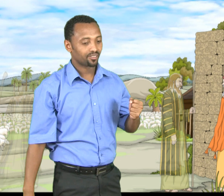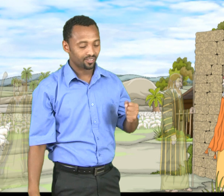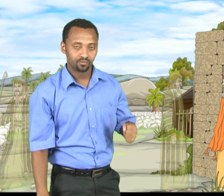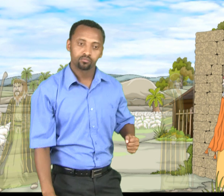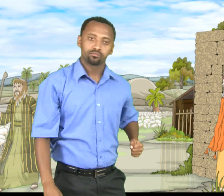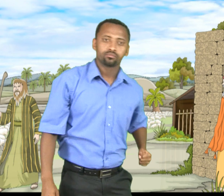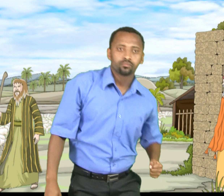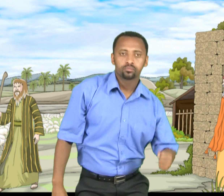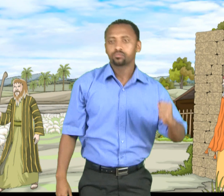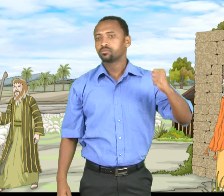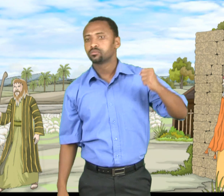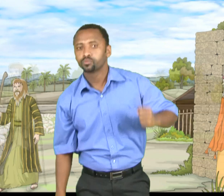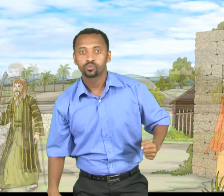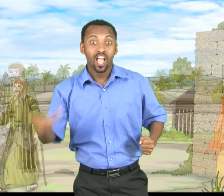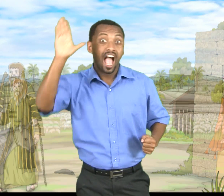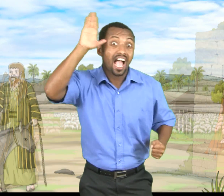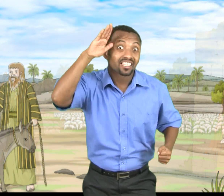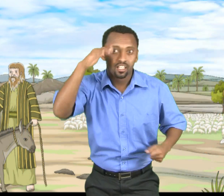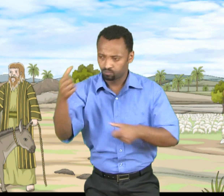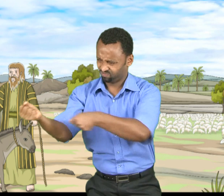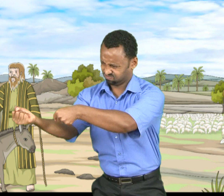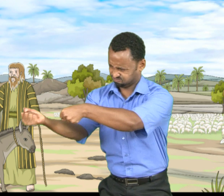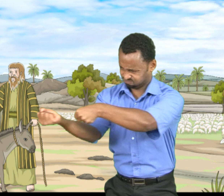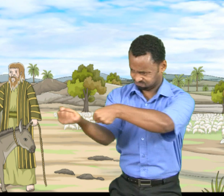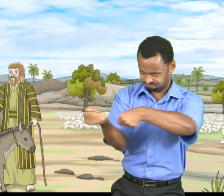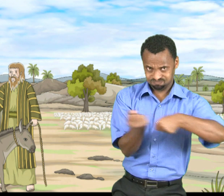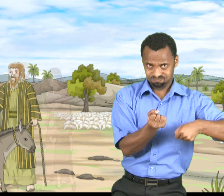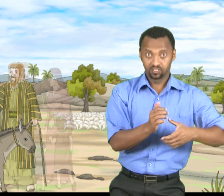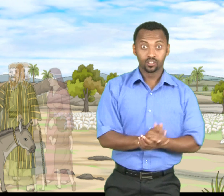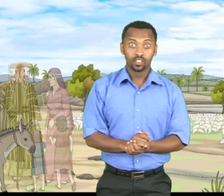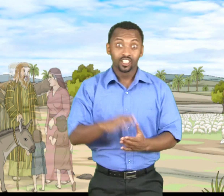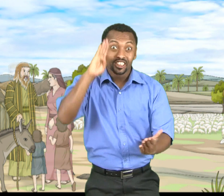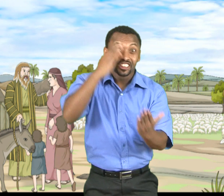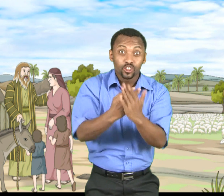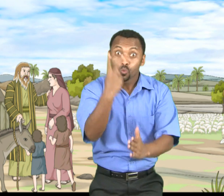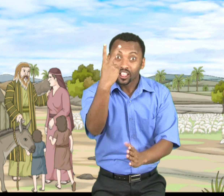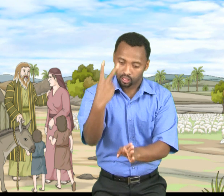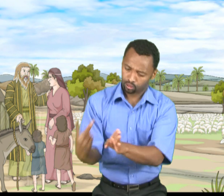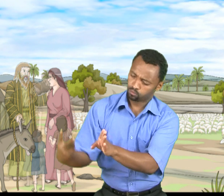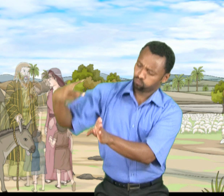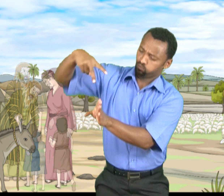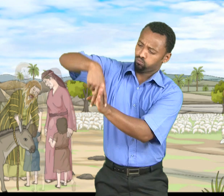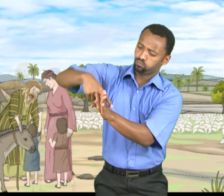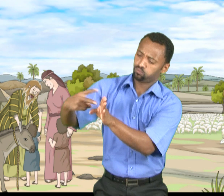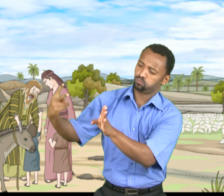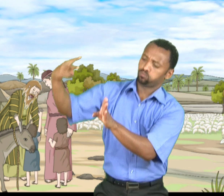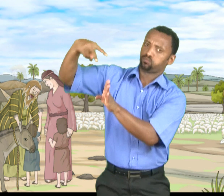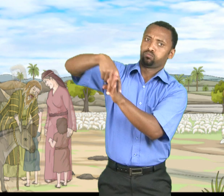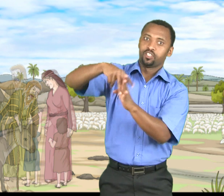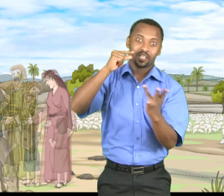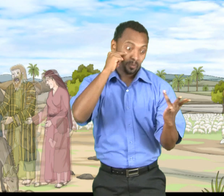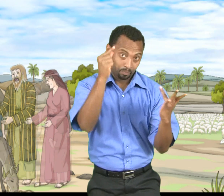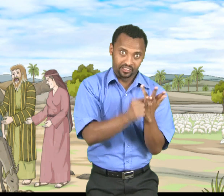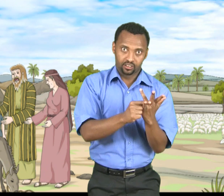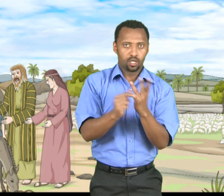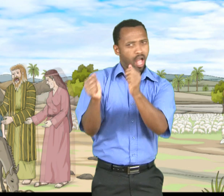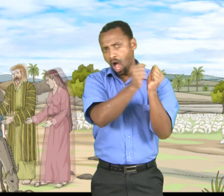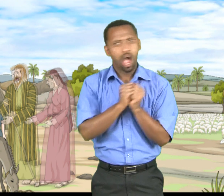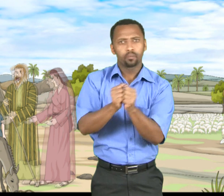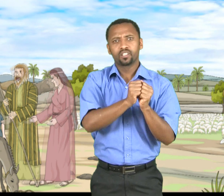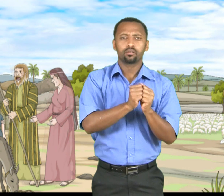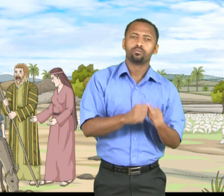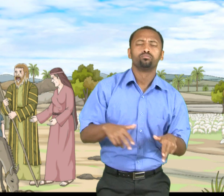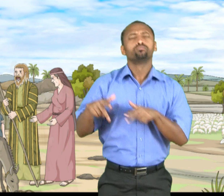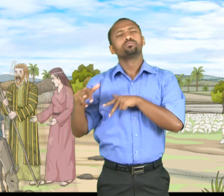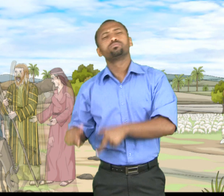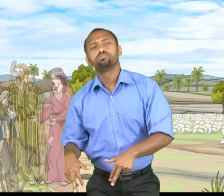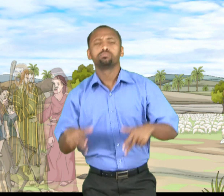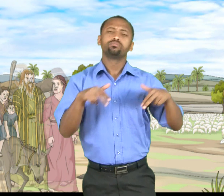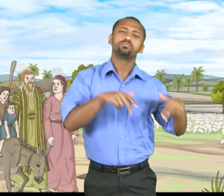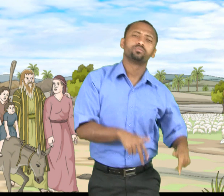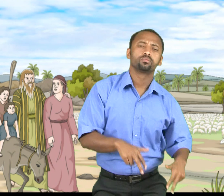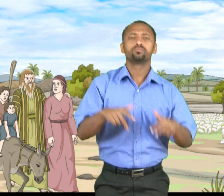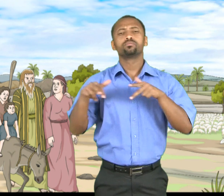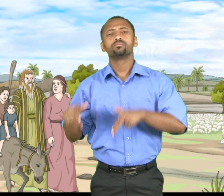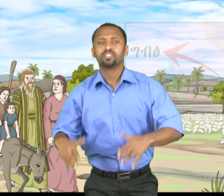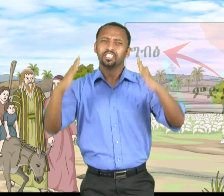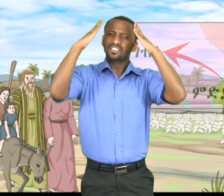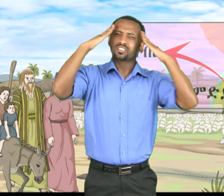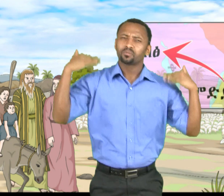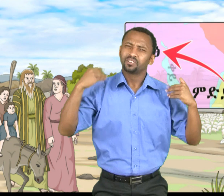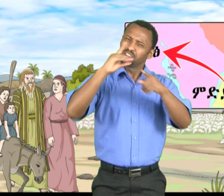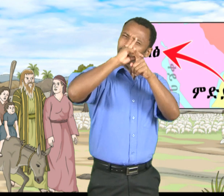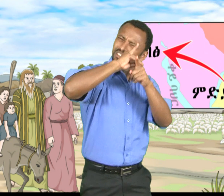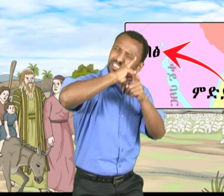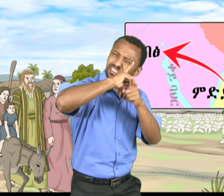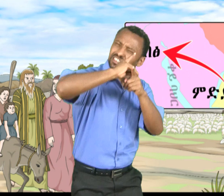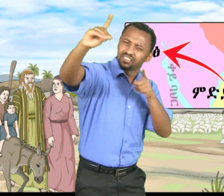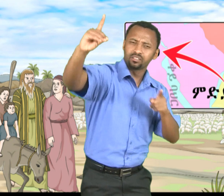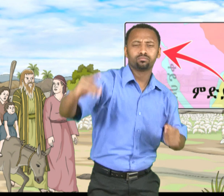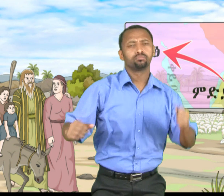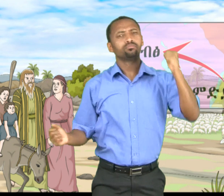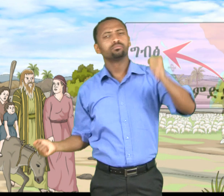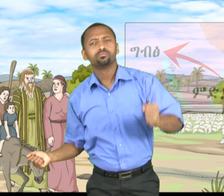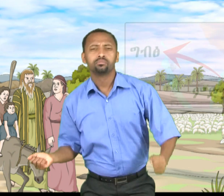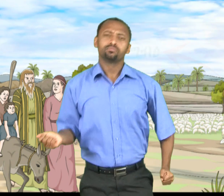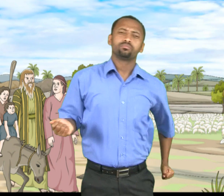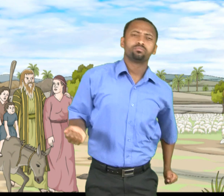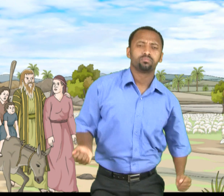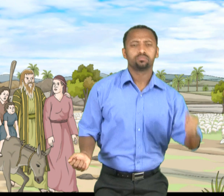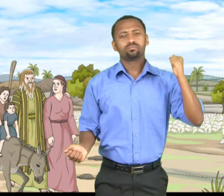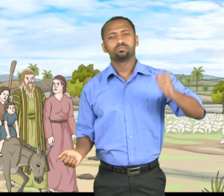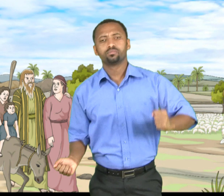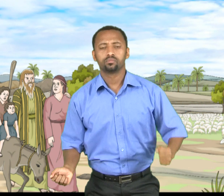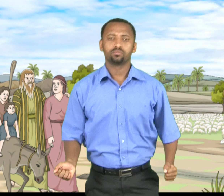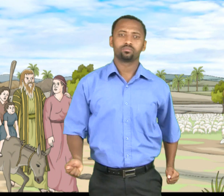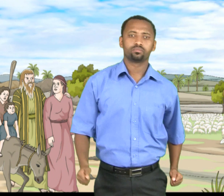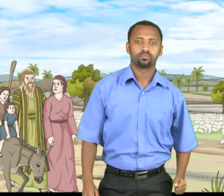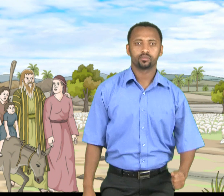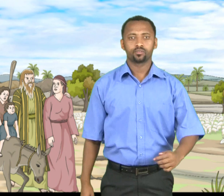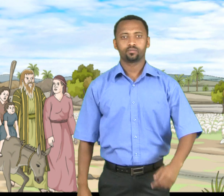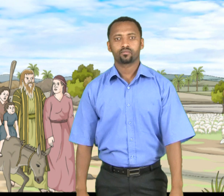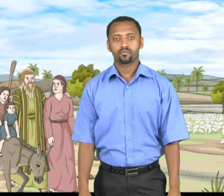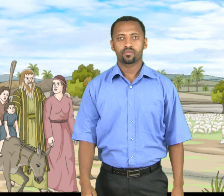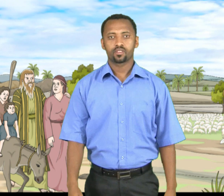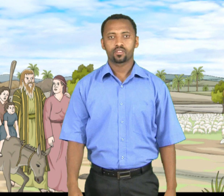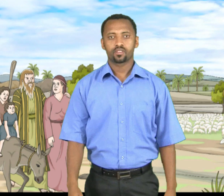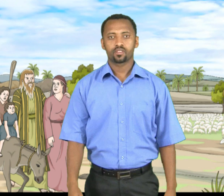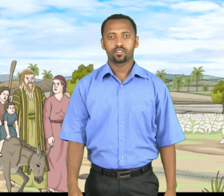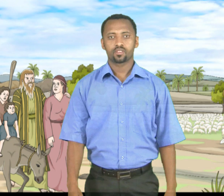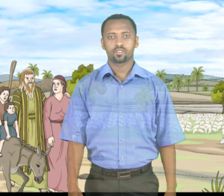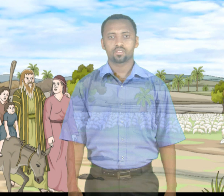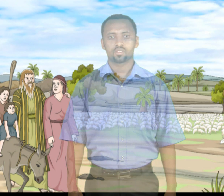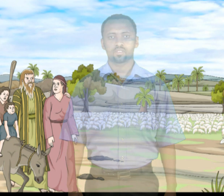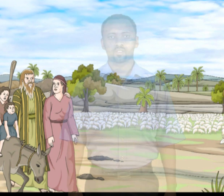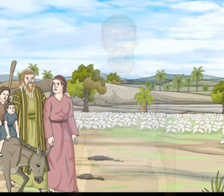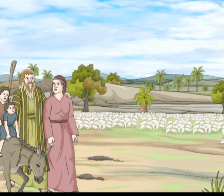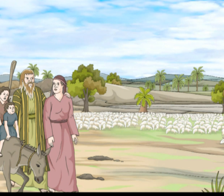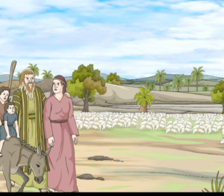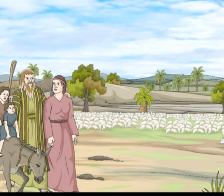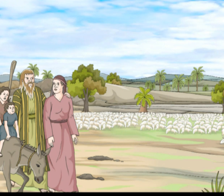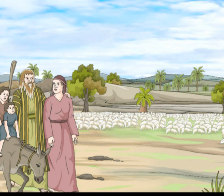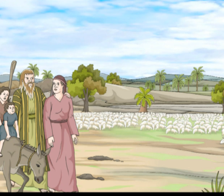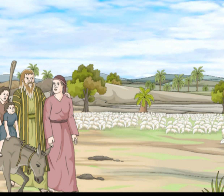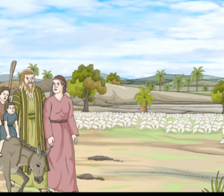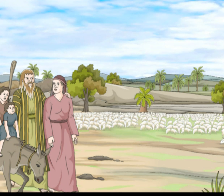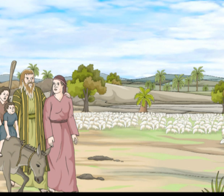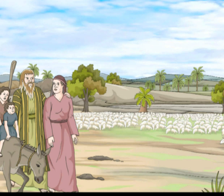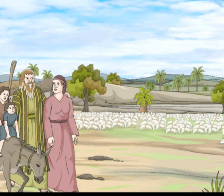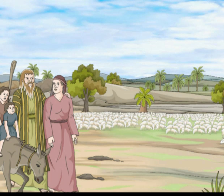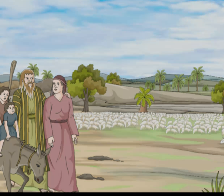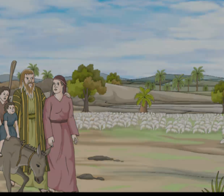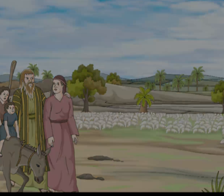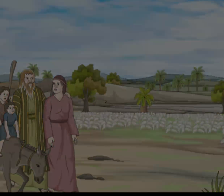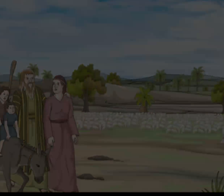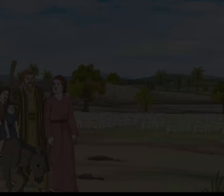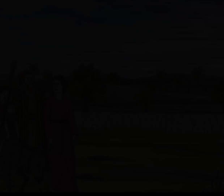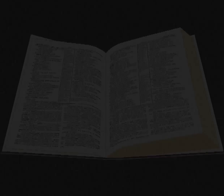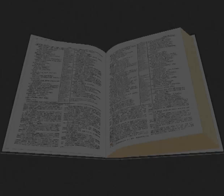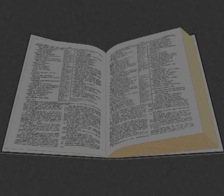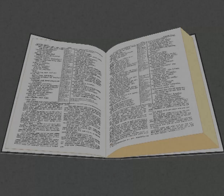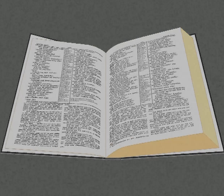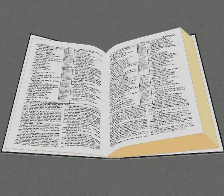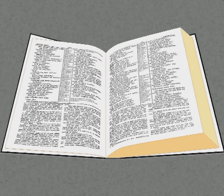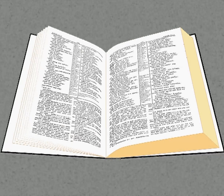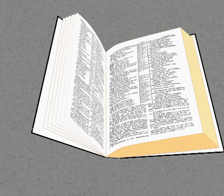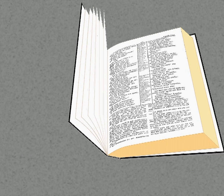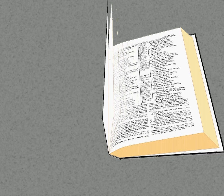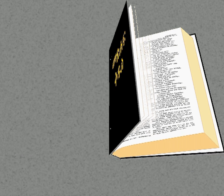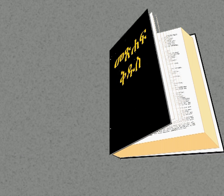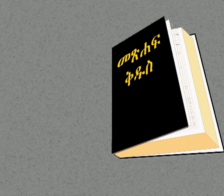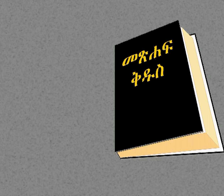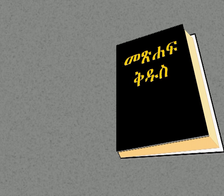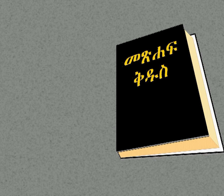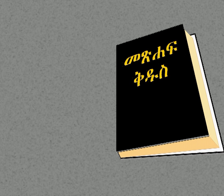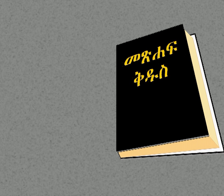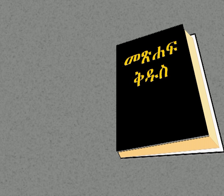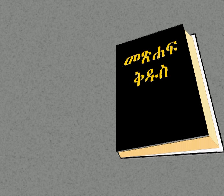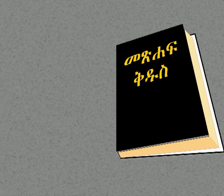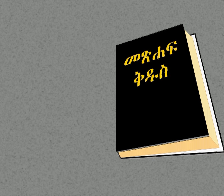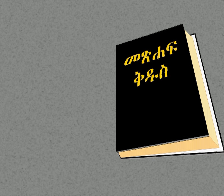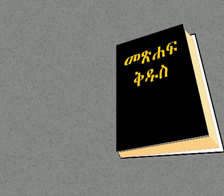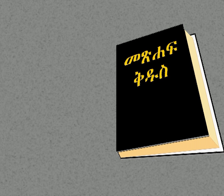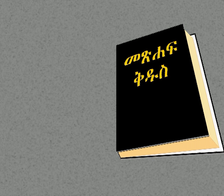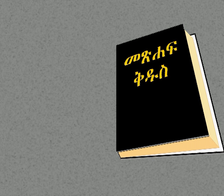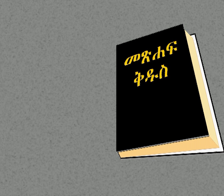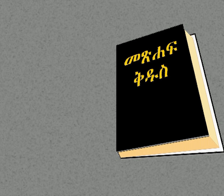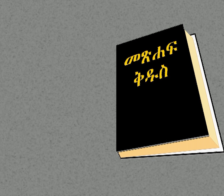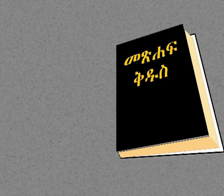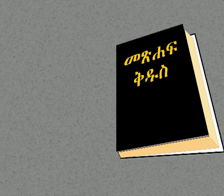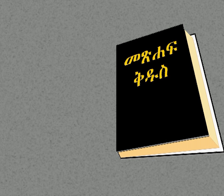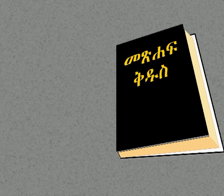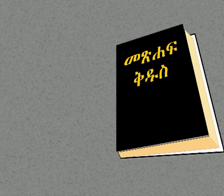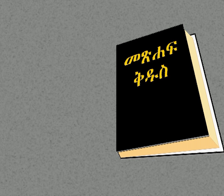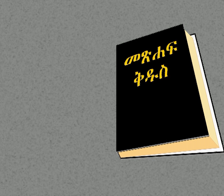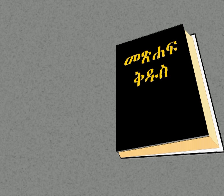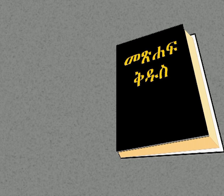So Moses took his wife and sons, put them on a donkey, and headed back to Egypt. And he took the staff of God in his hand.